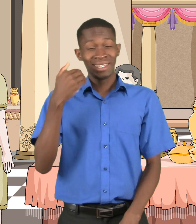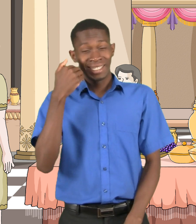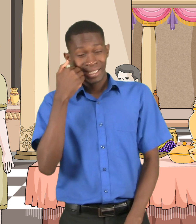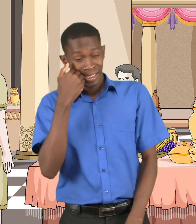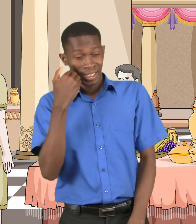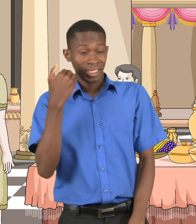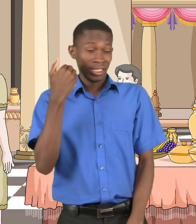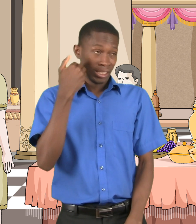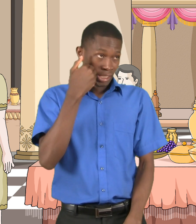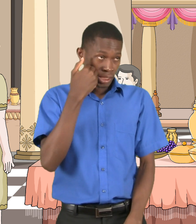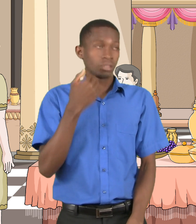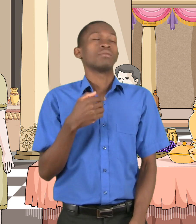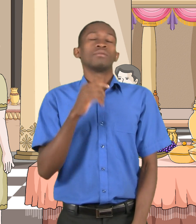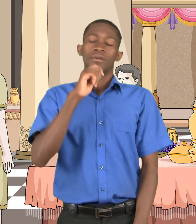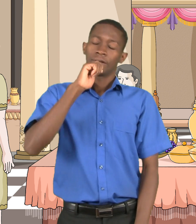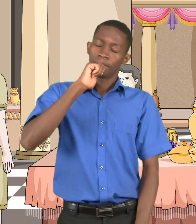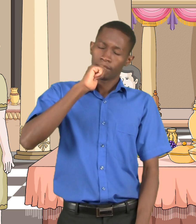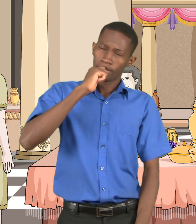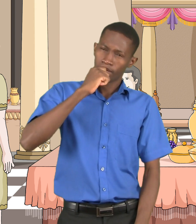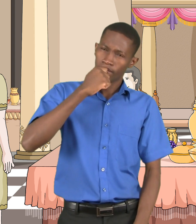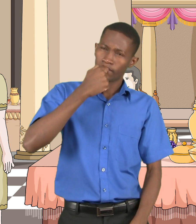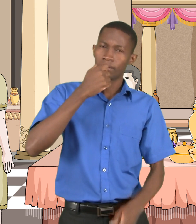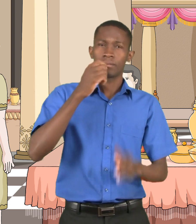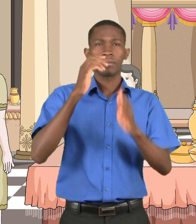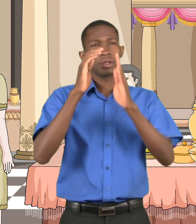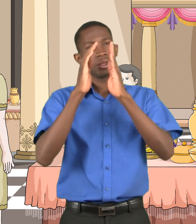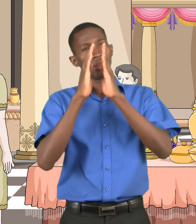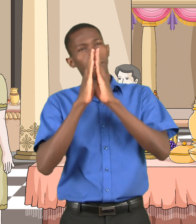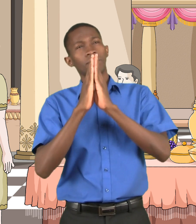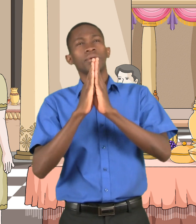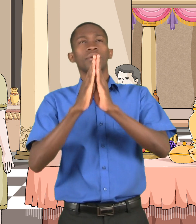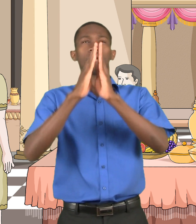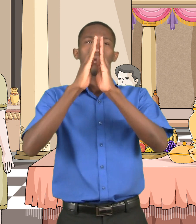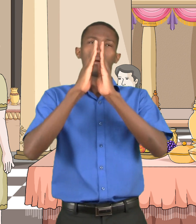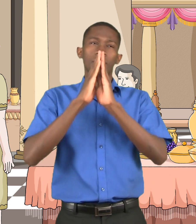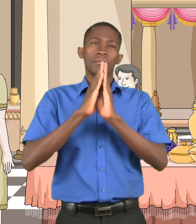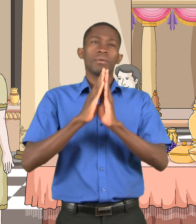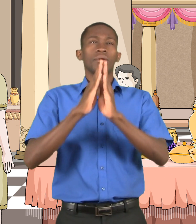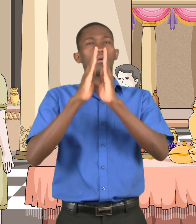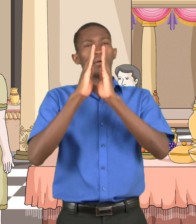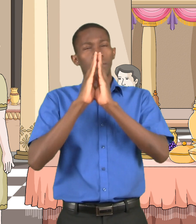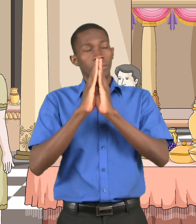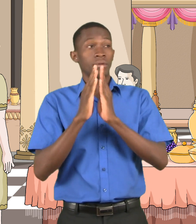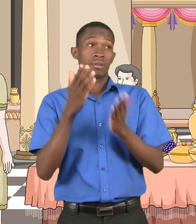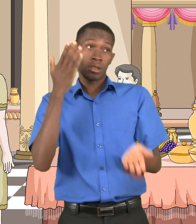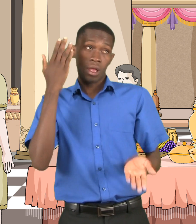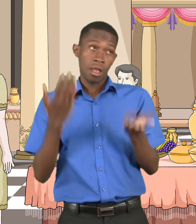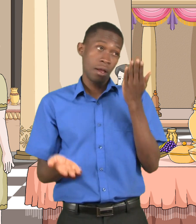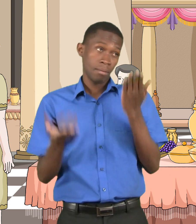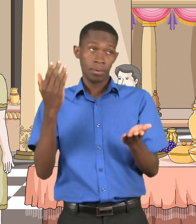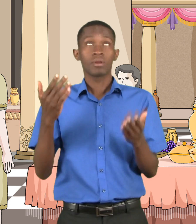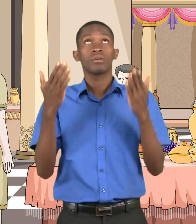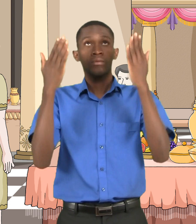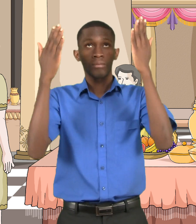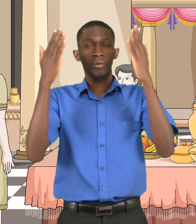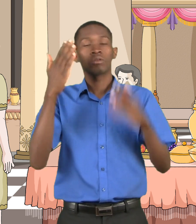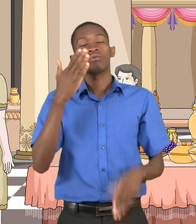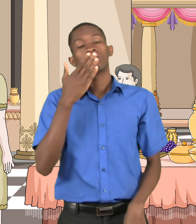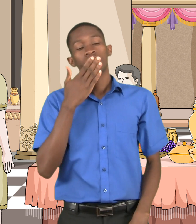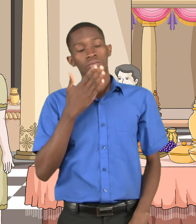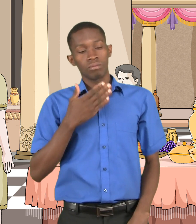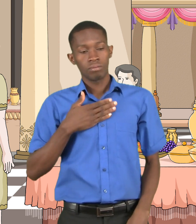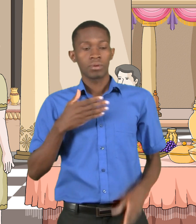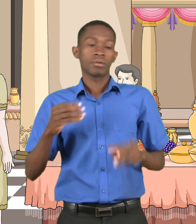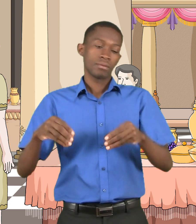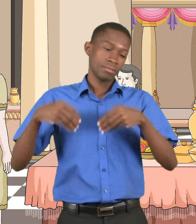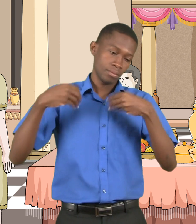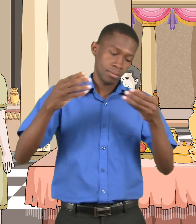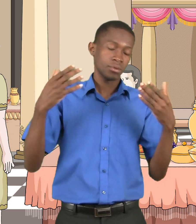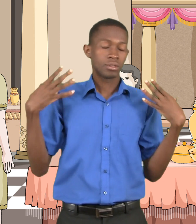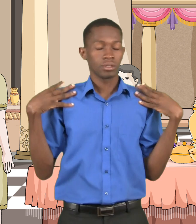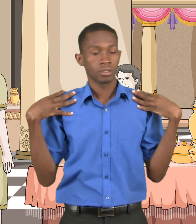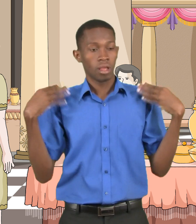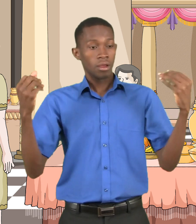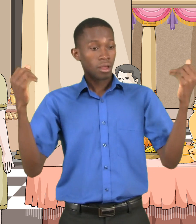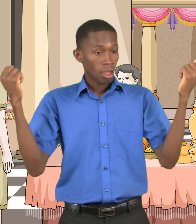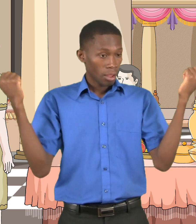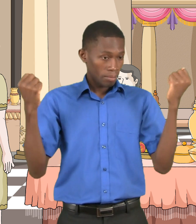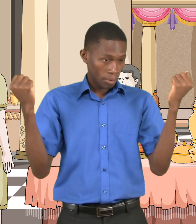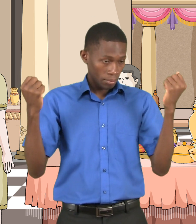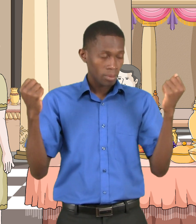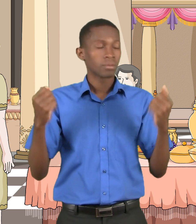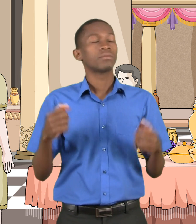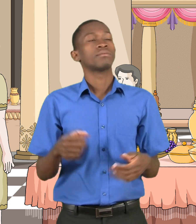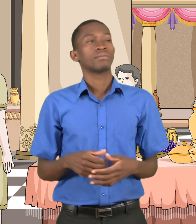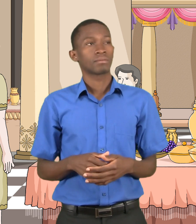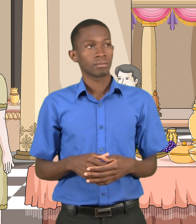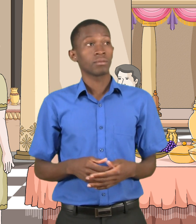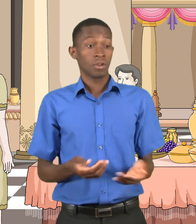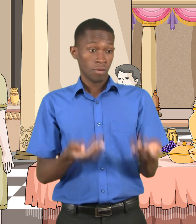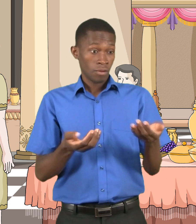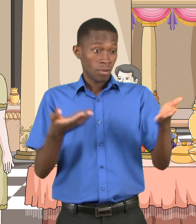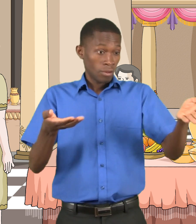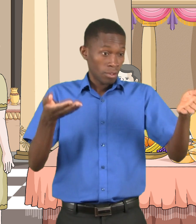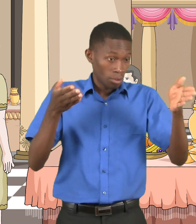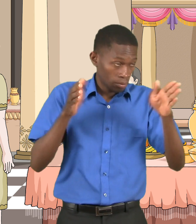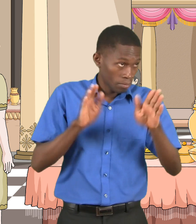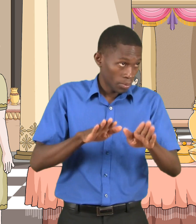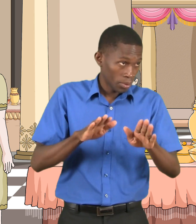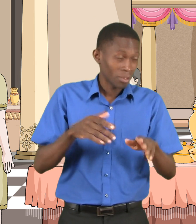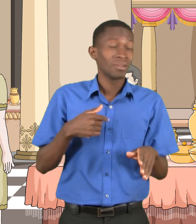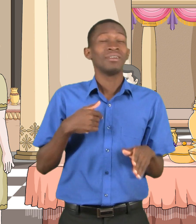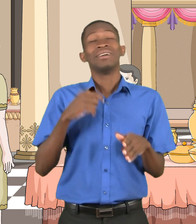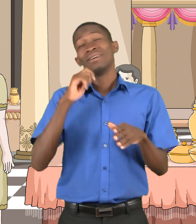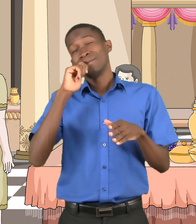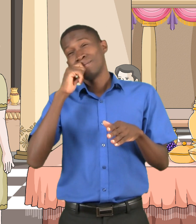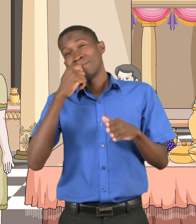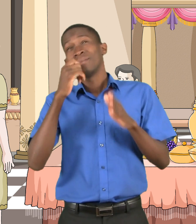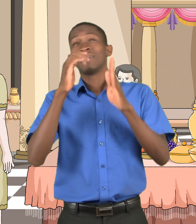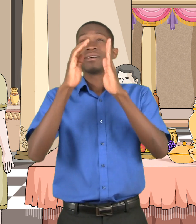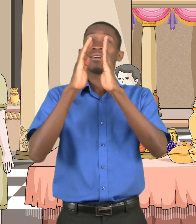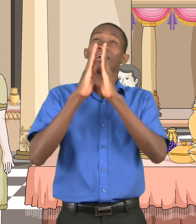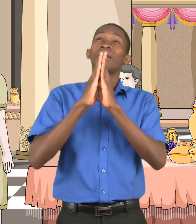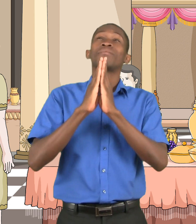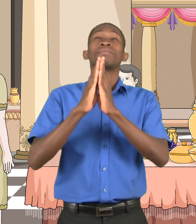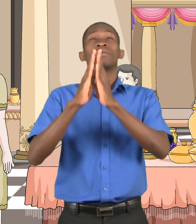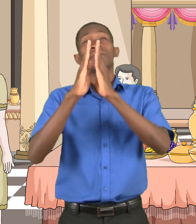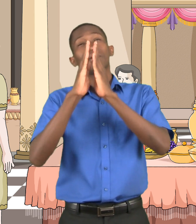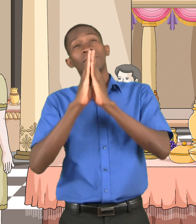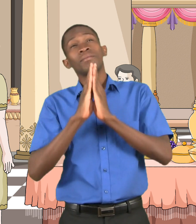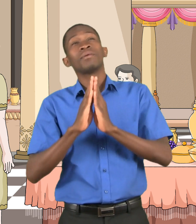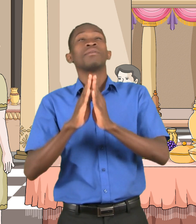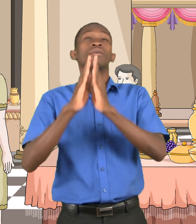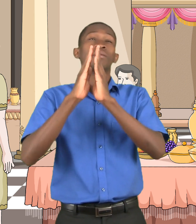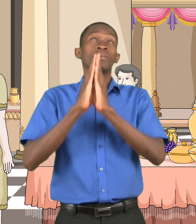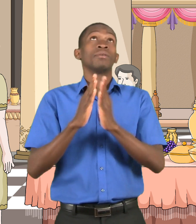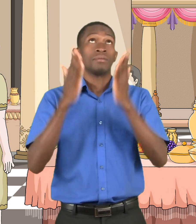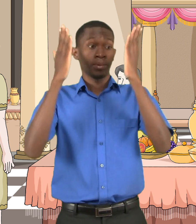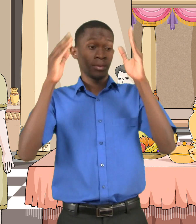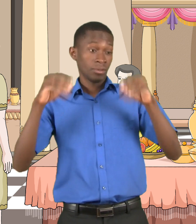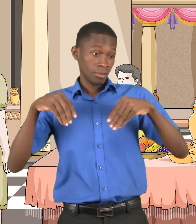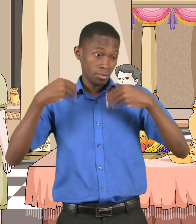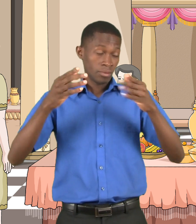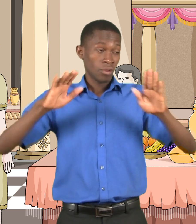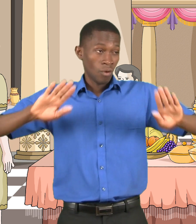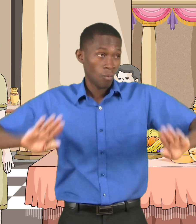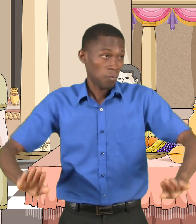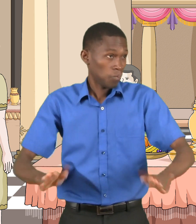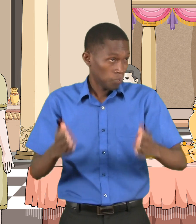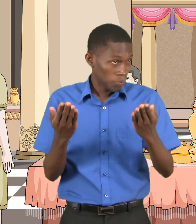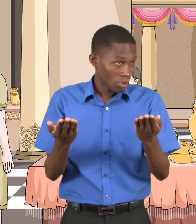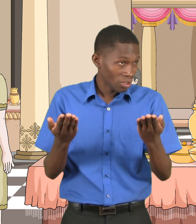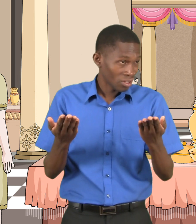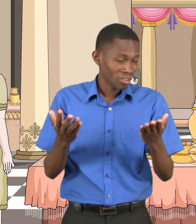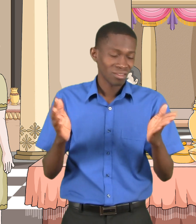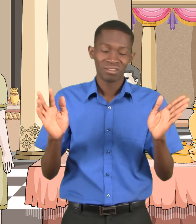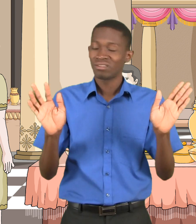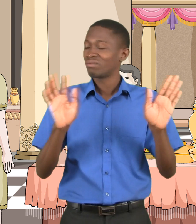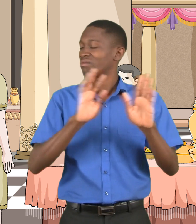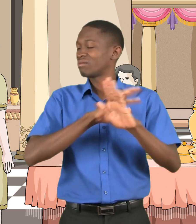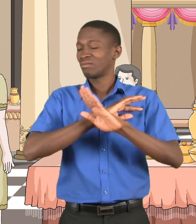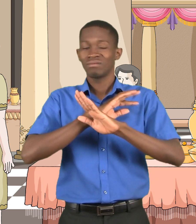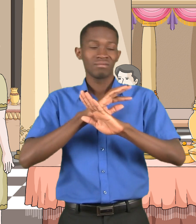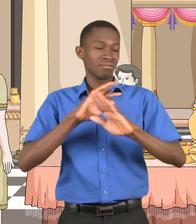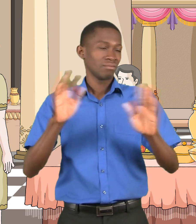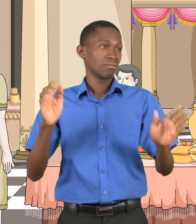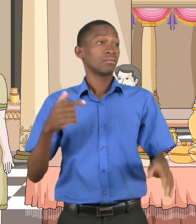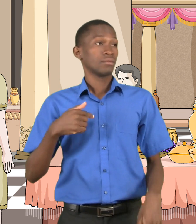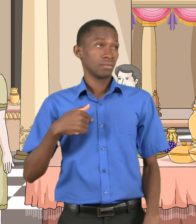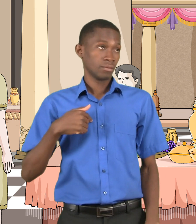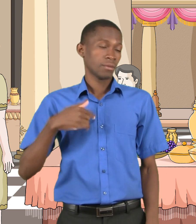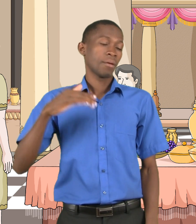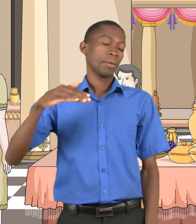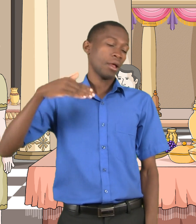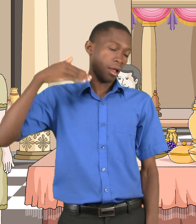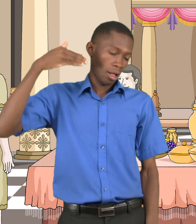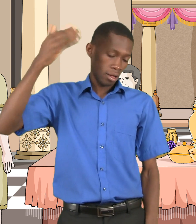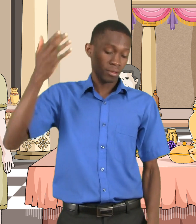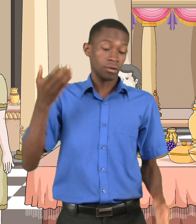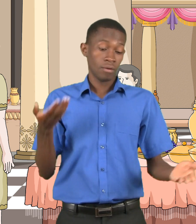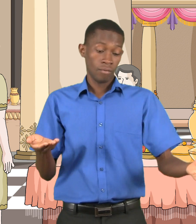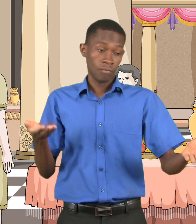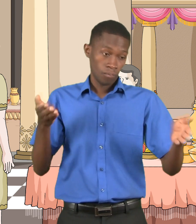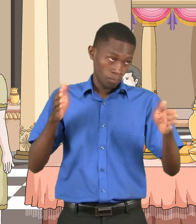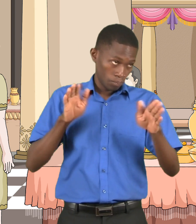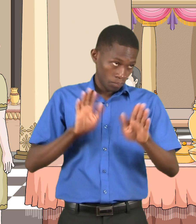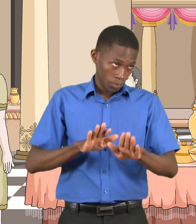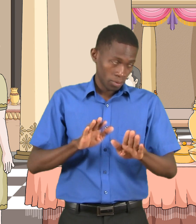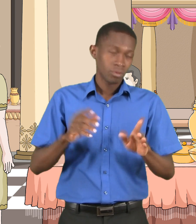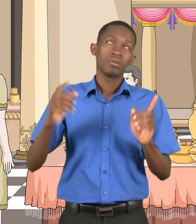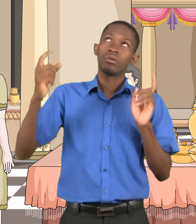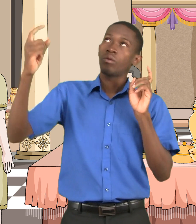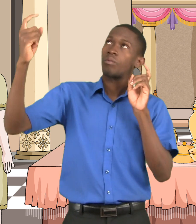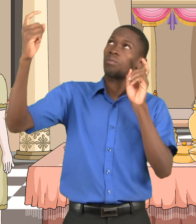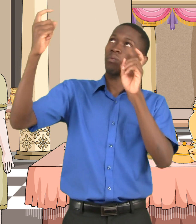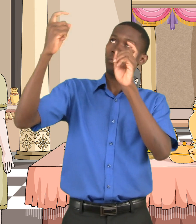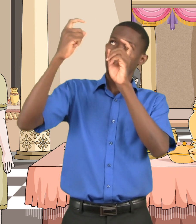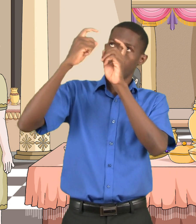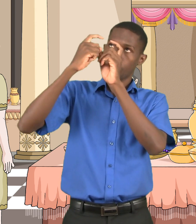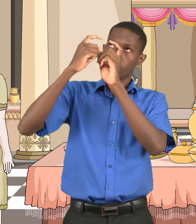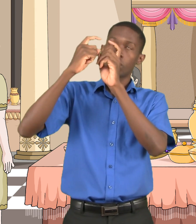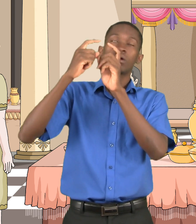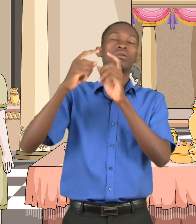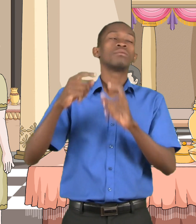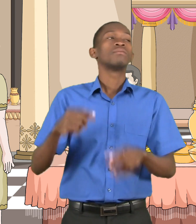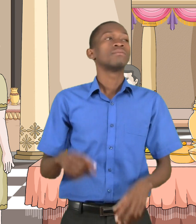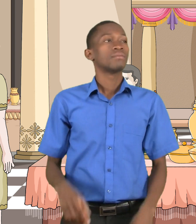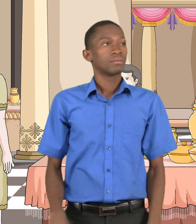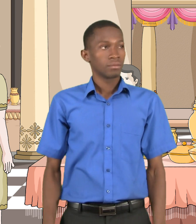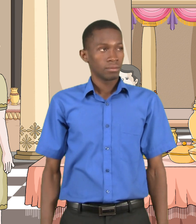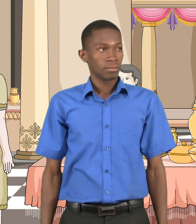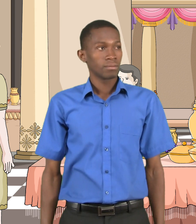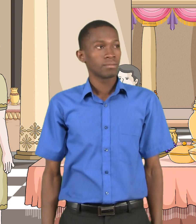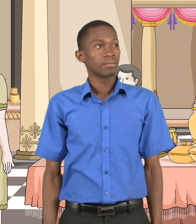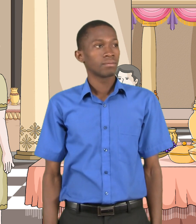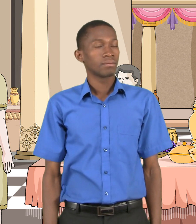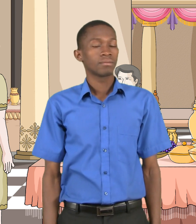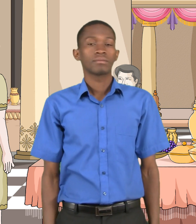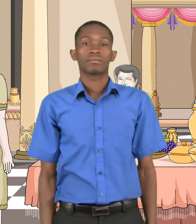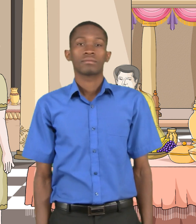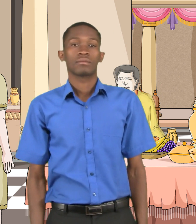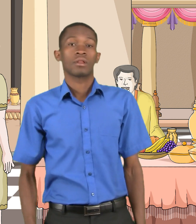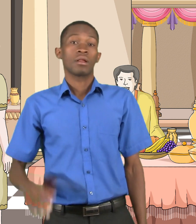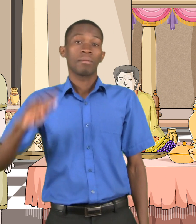The LORD may be gracious to me and let him live.’ But now that he is dead, why should I fast? Can I bring him back again?